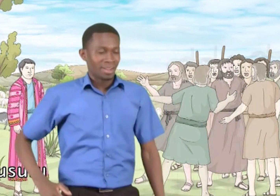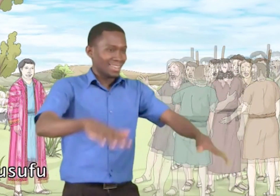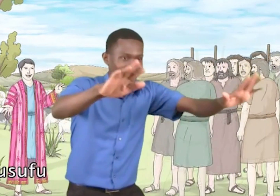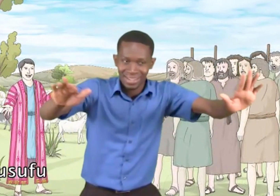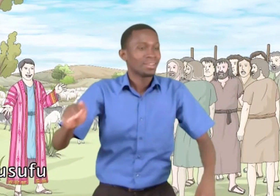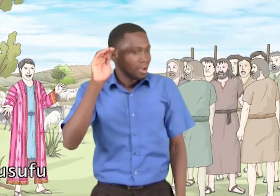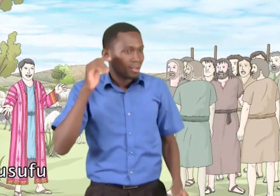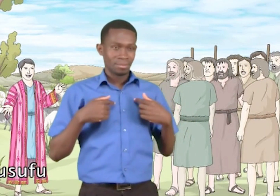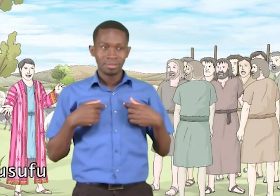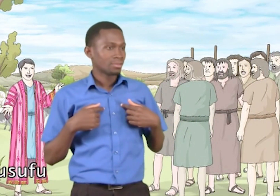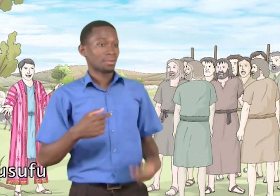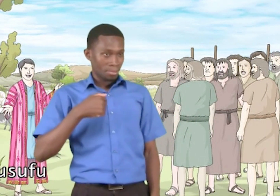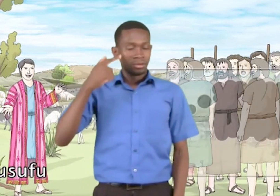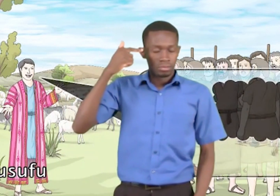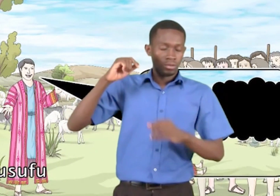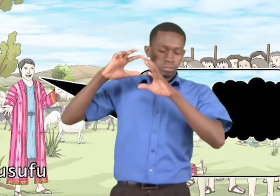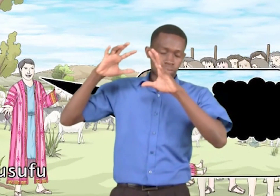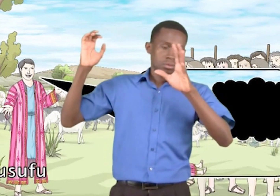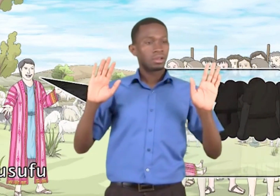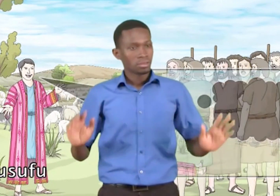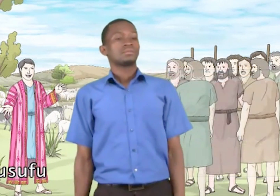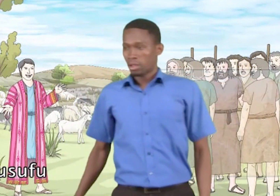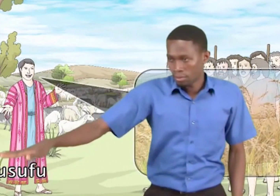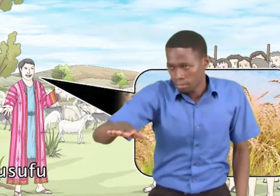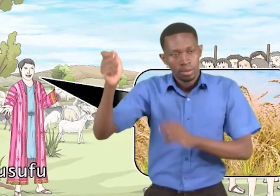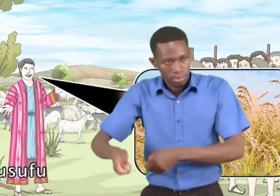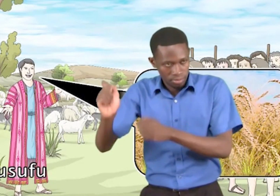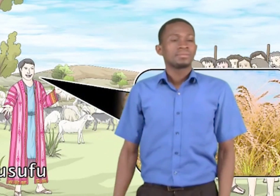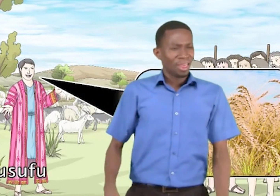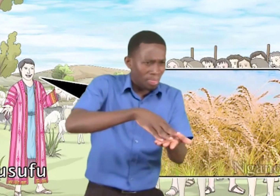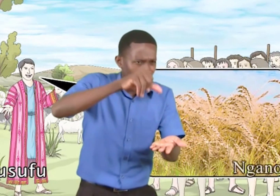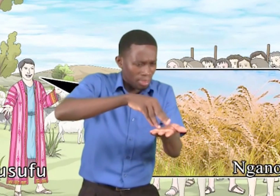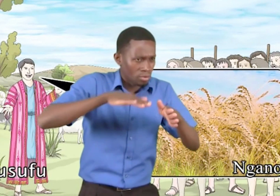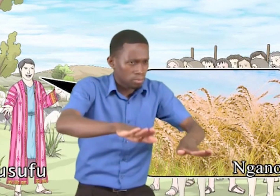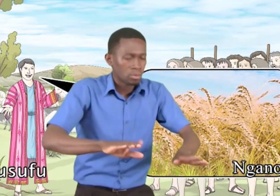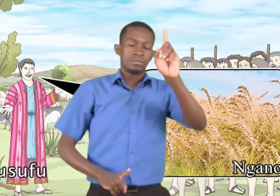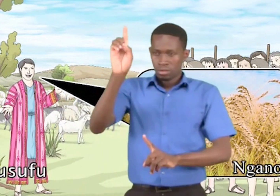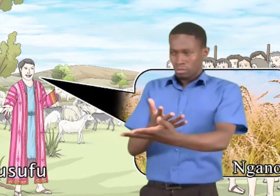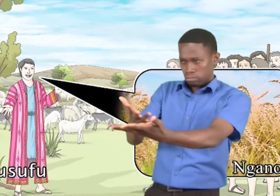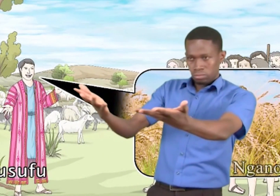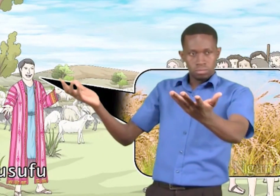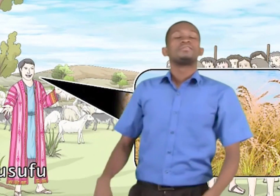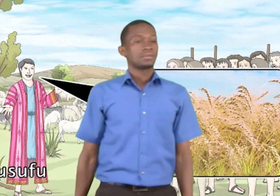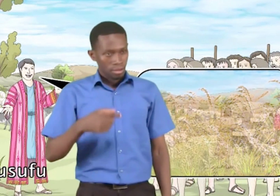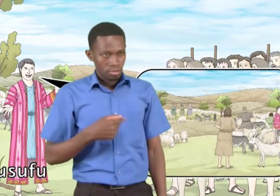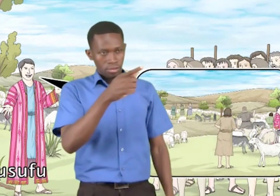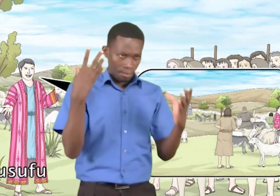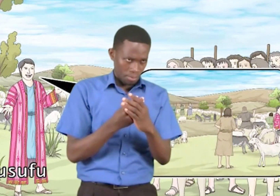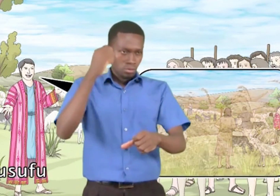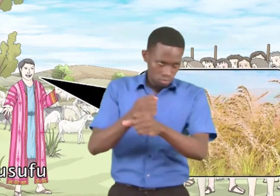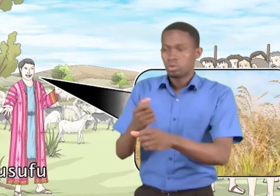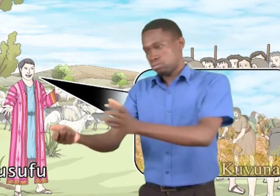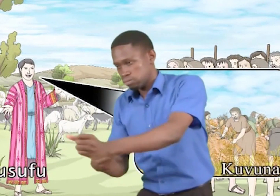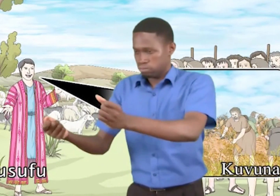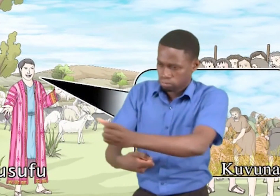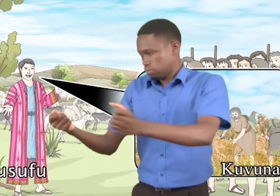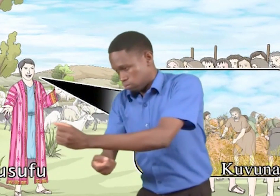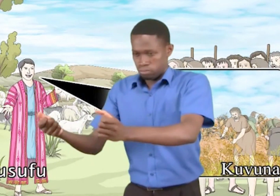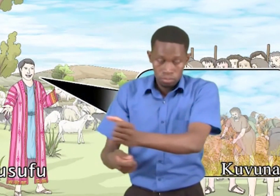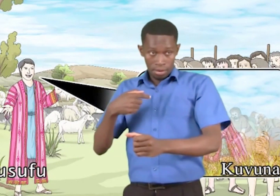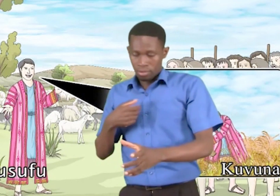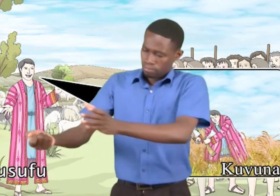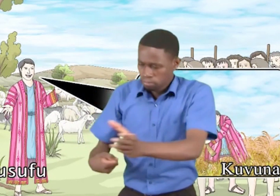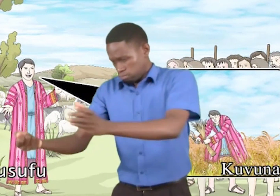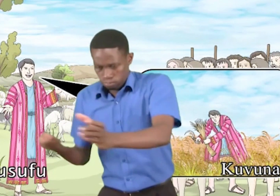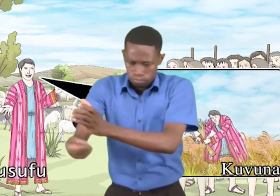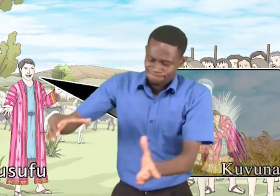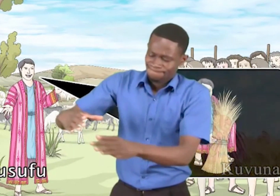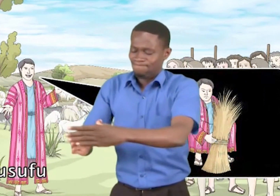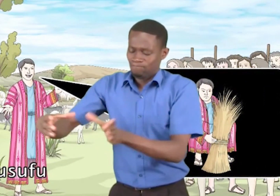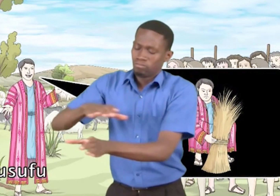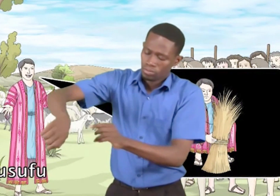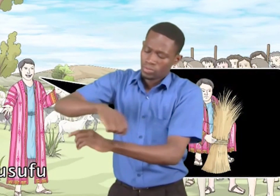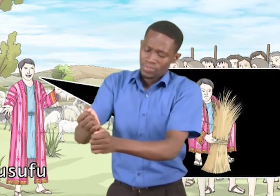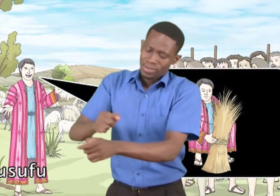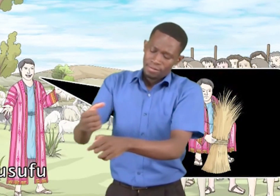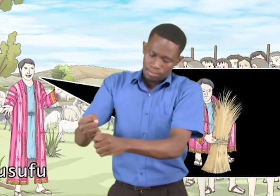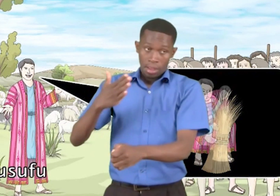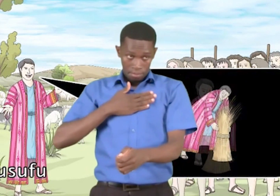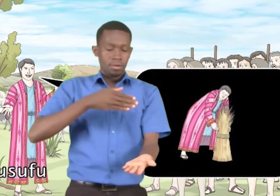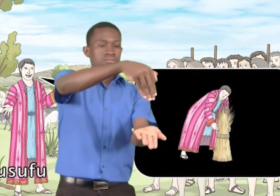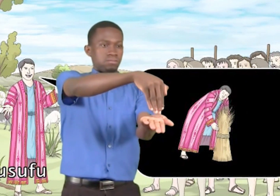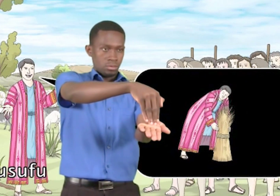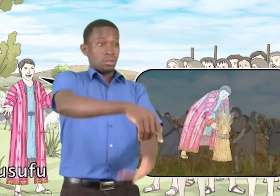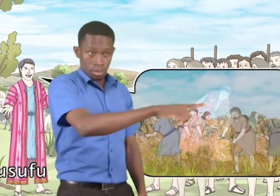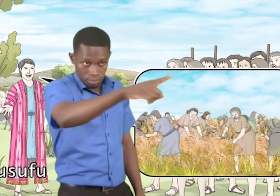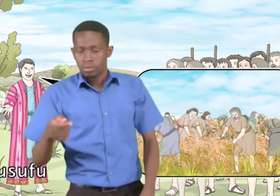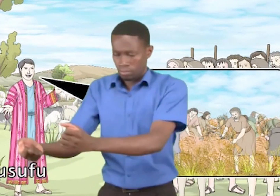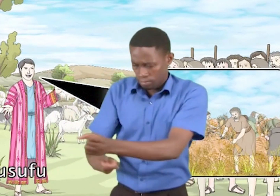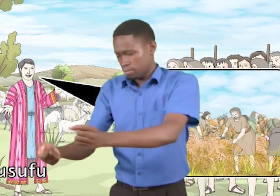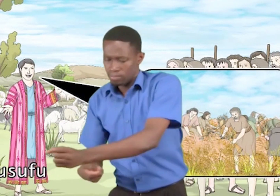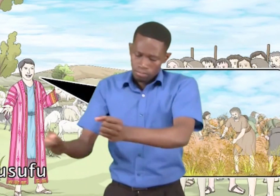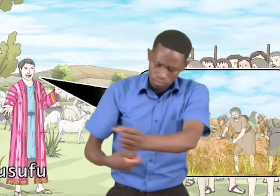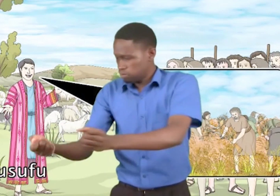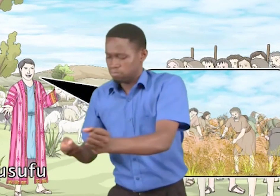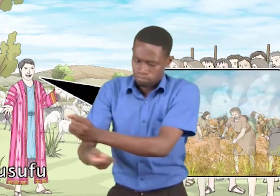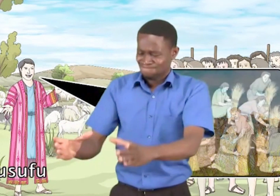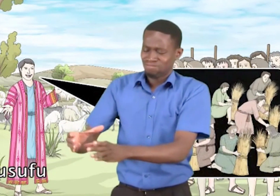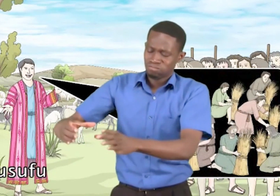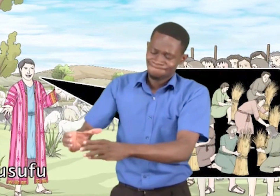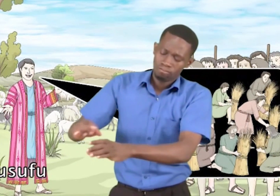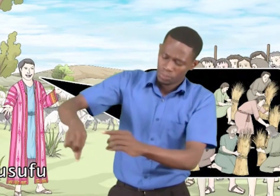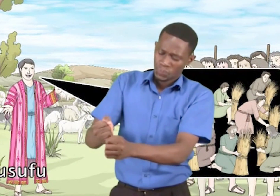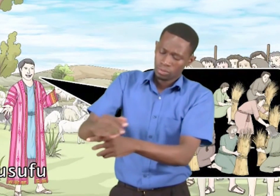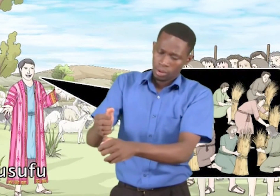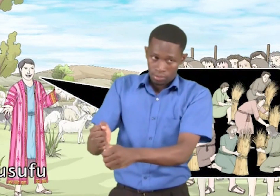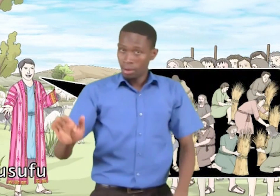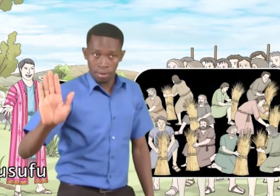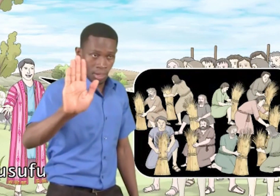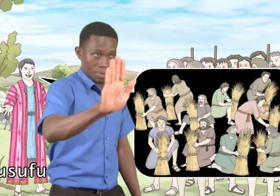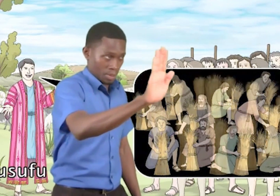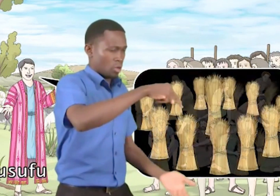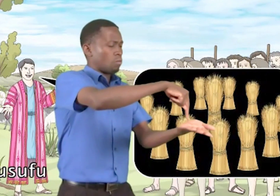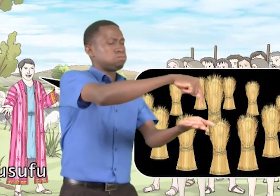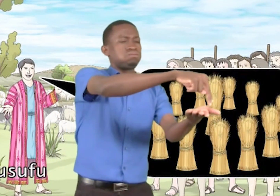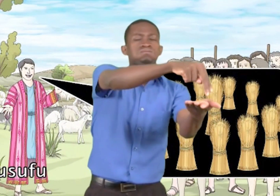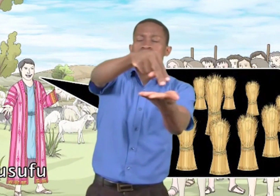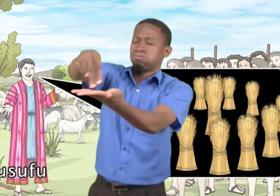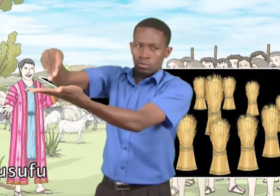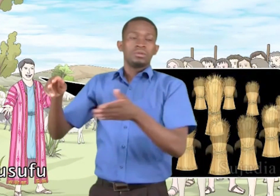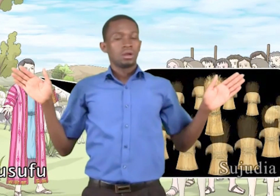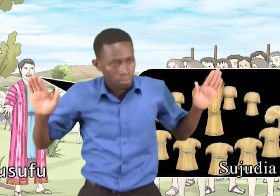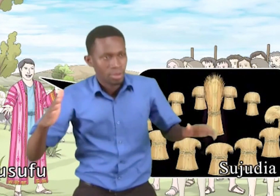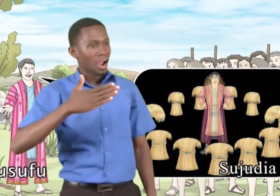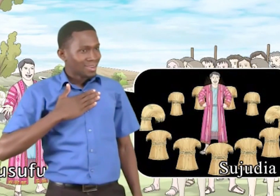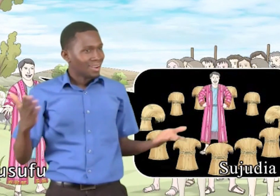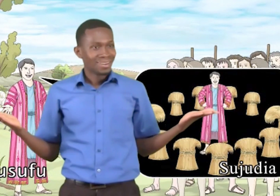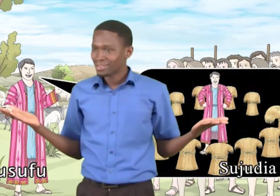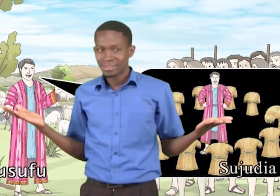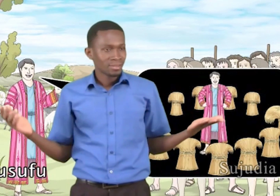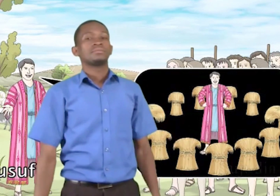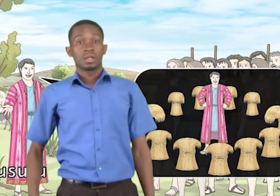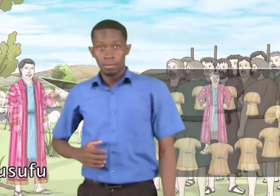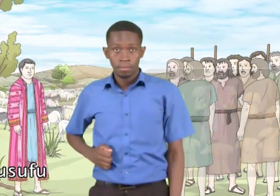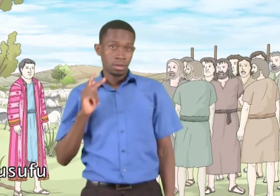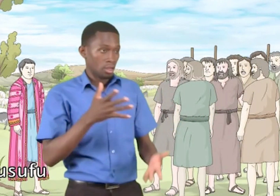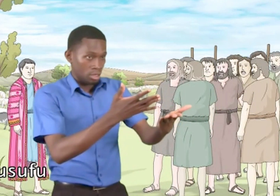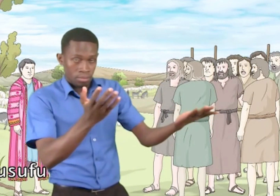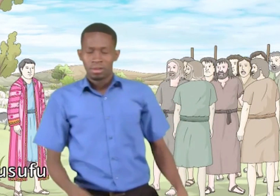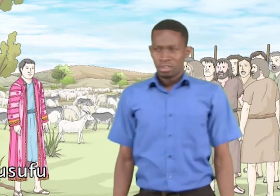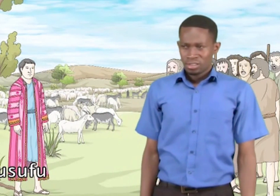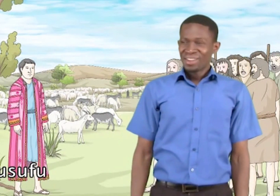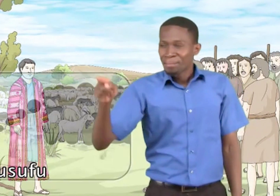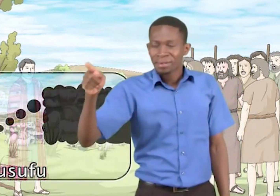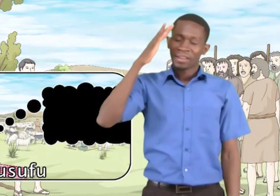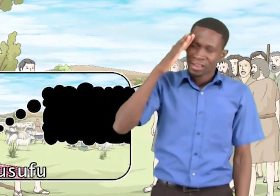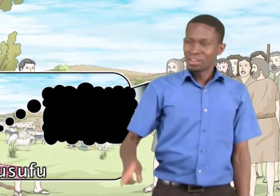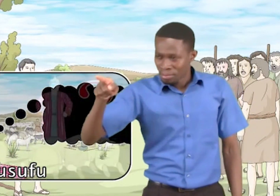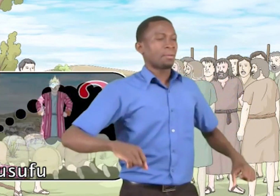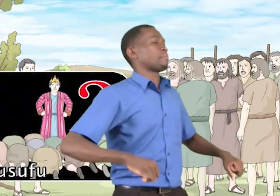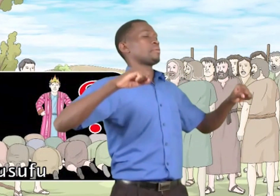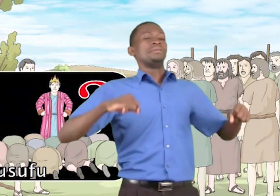He said to them, “Listen to this dream I had: We were binding sheaves of grain in the field, and suddenly my sheaf rose and stood upright, while your sheaves gathered around and bowed down to mine.”